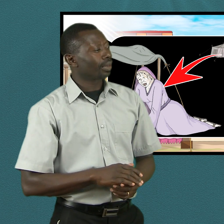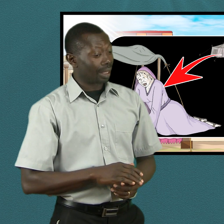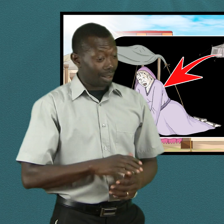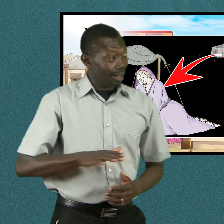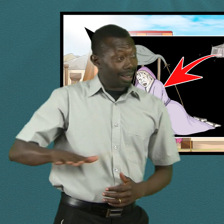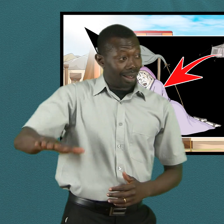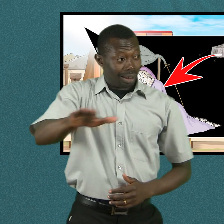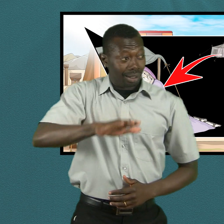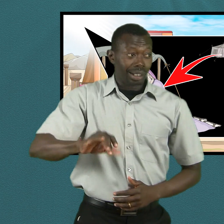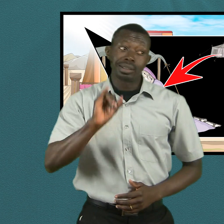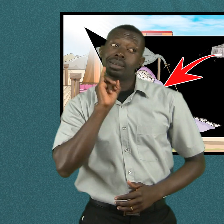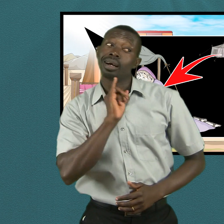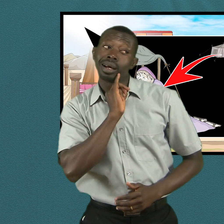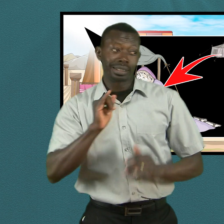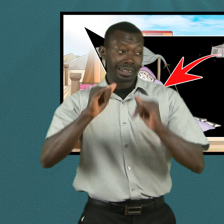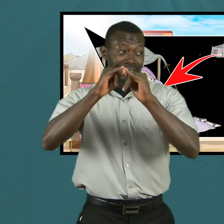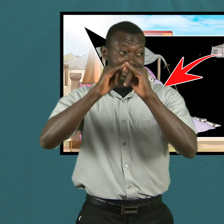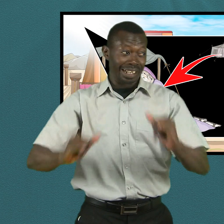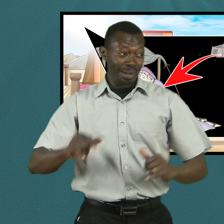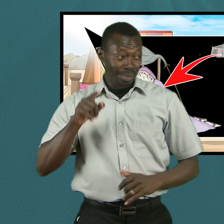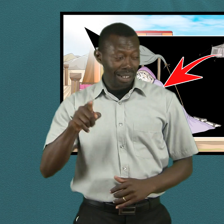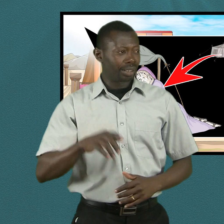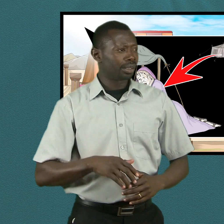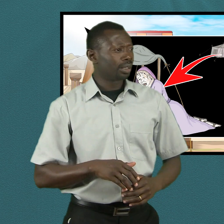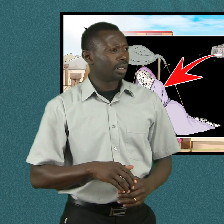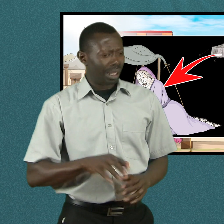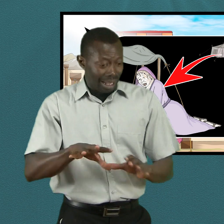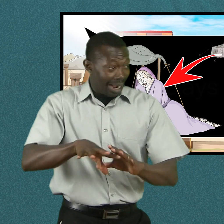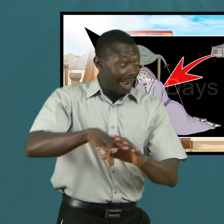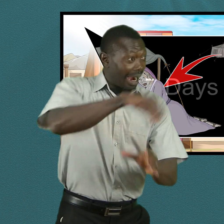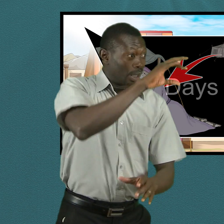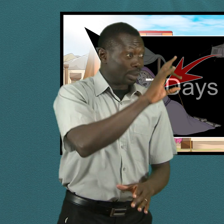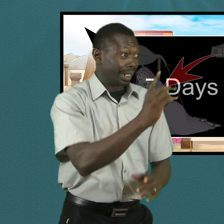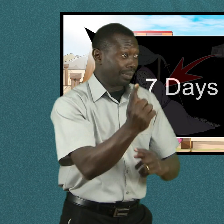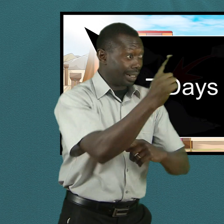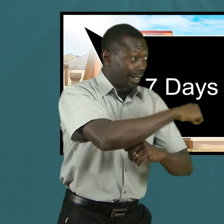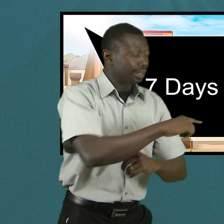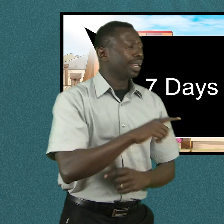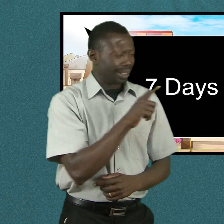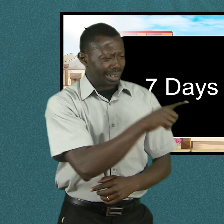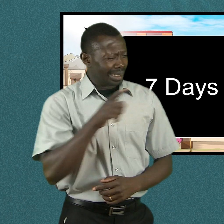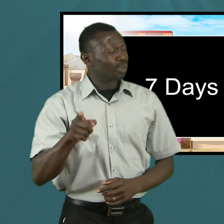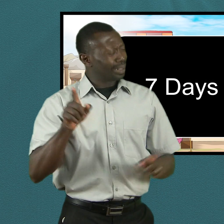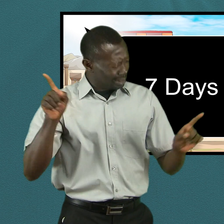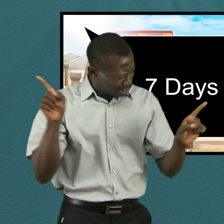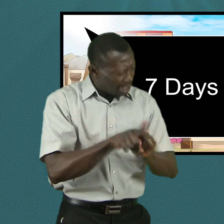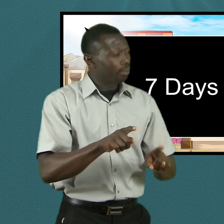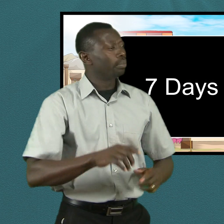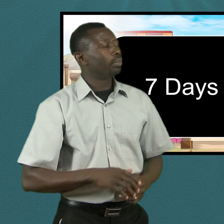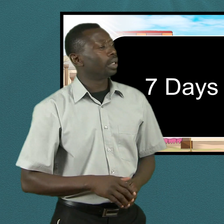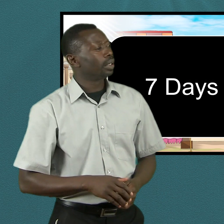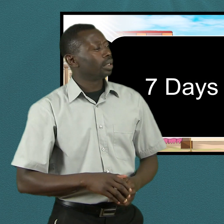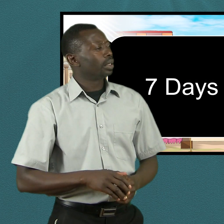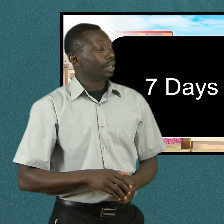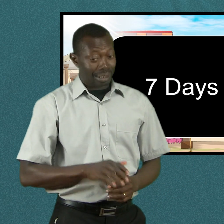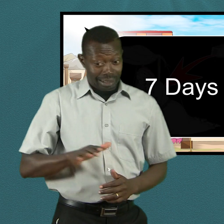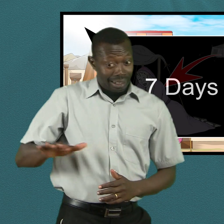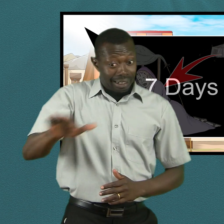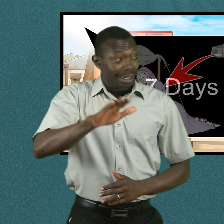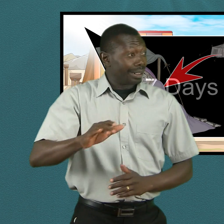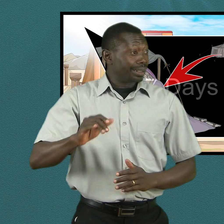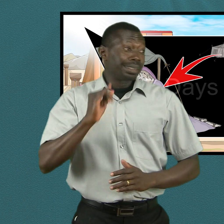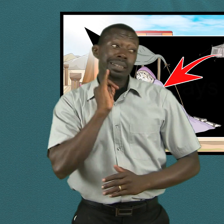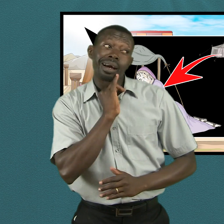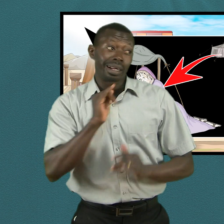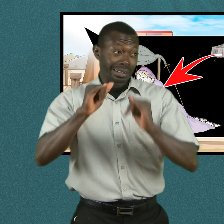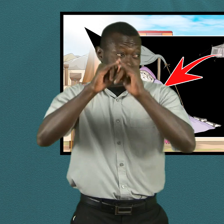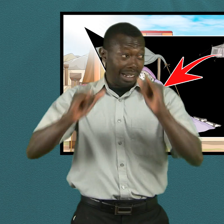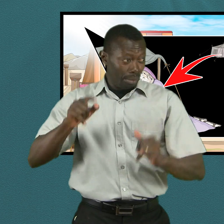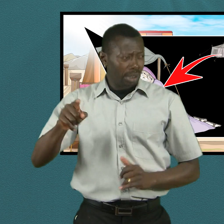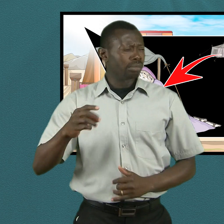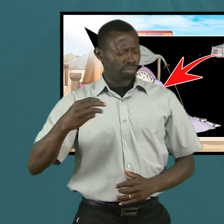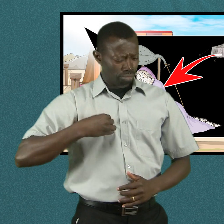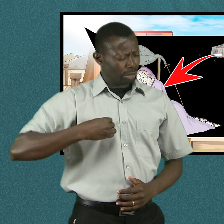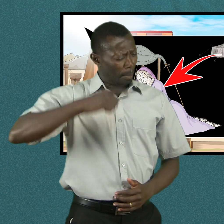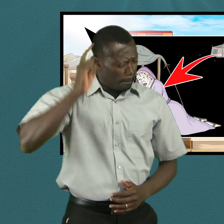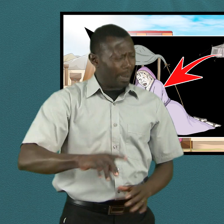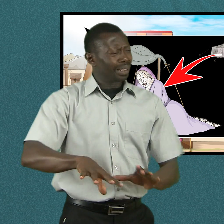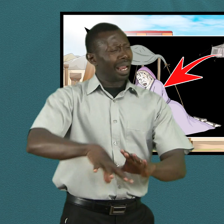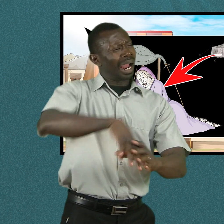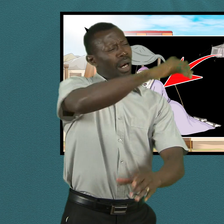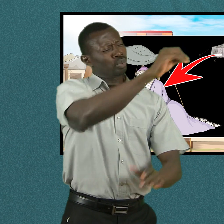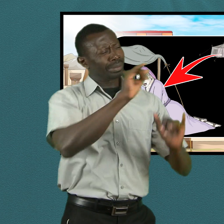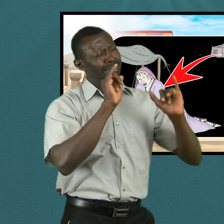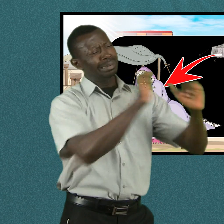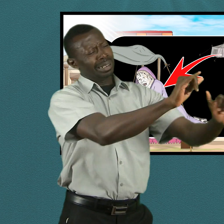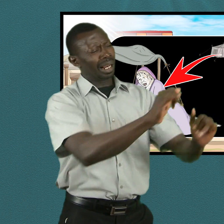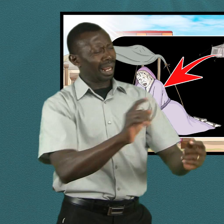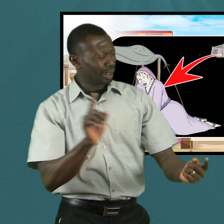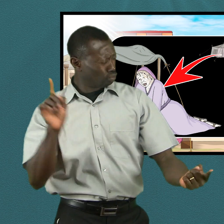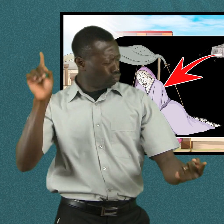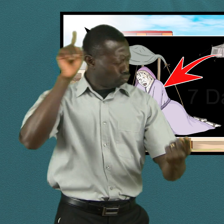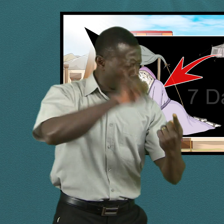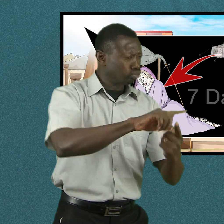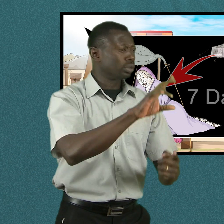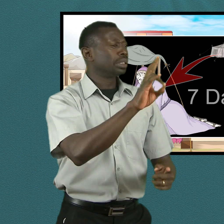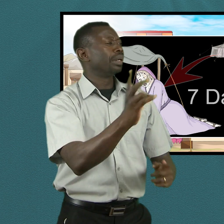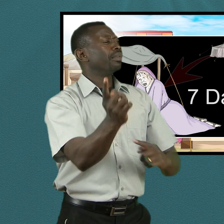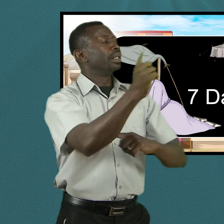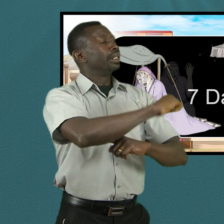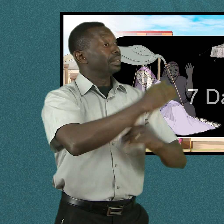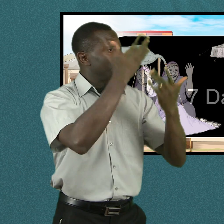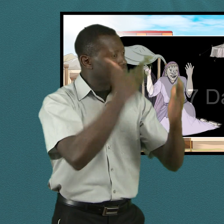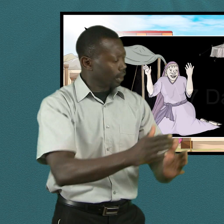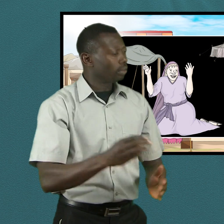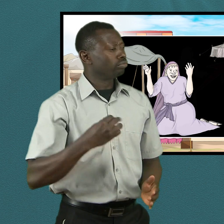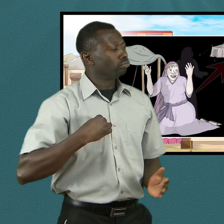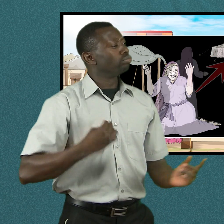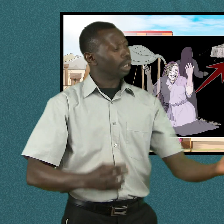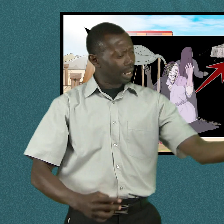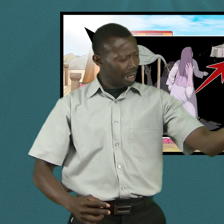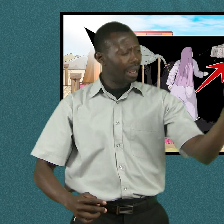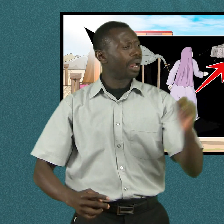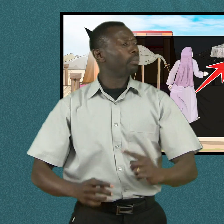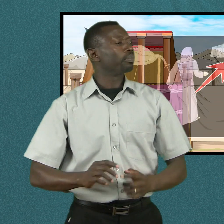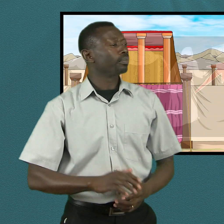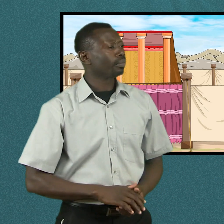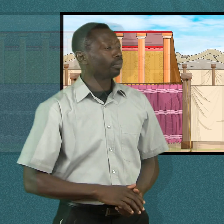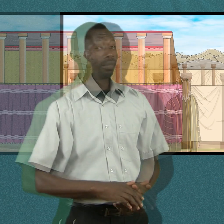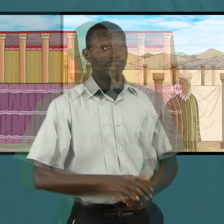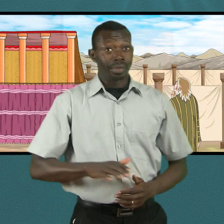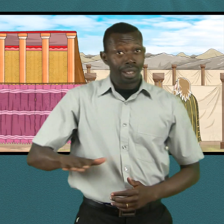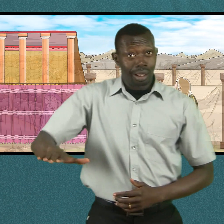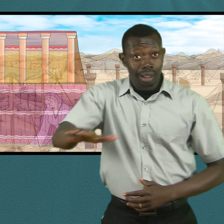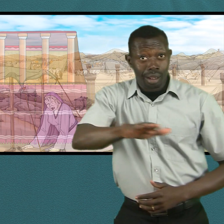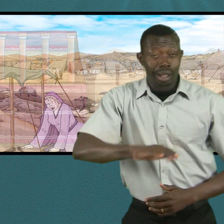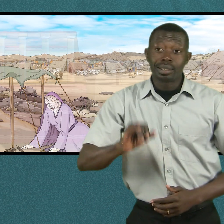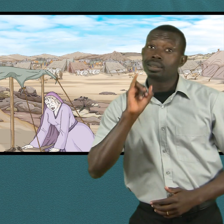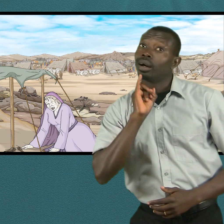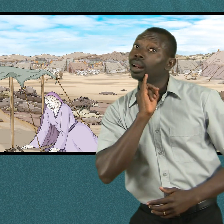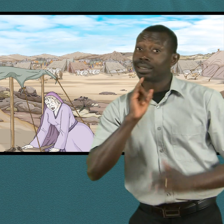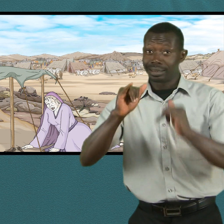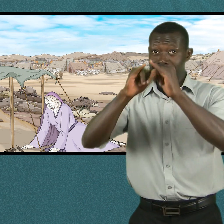Let her be confined outside the camp for seven days; after that she may be brought back in.”